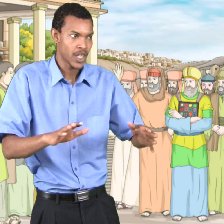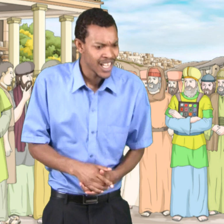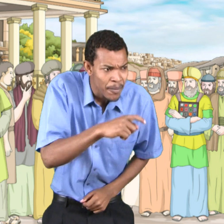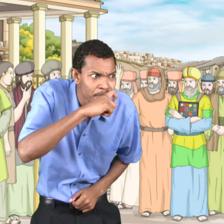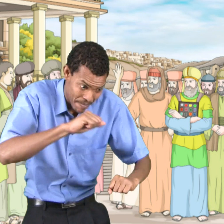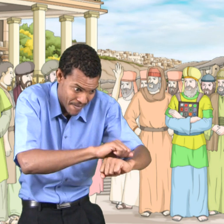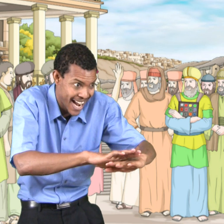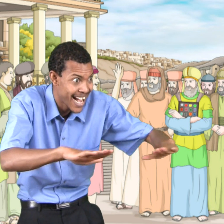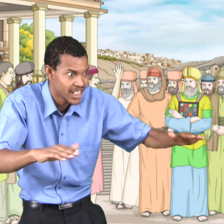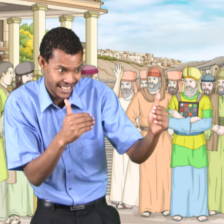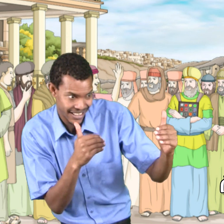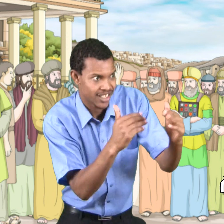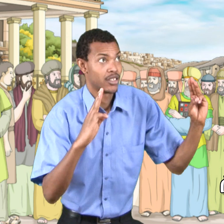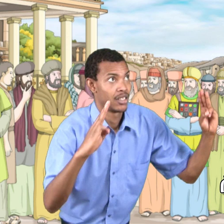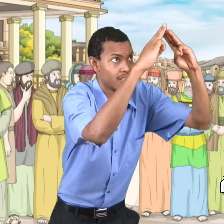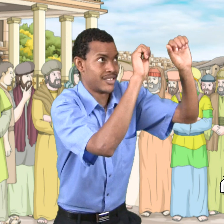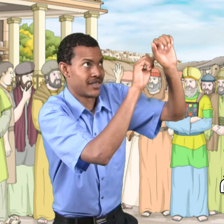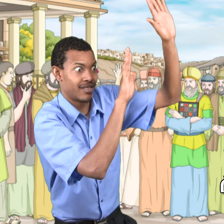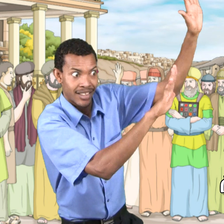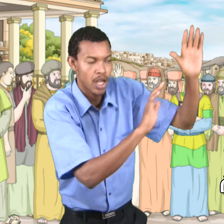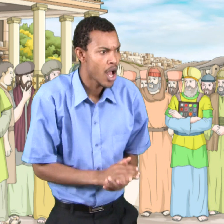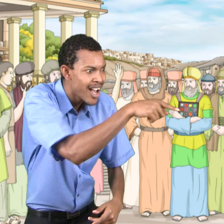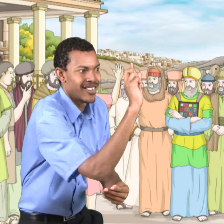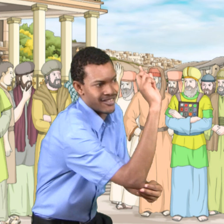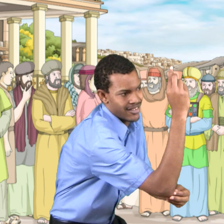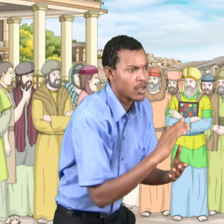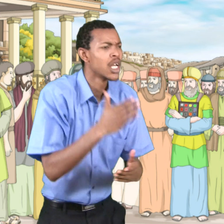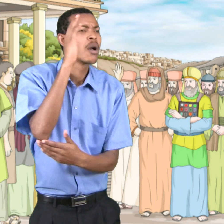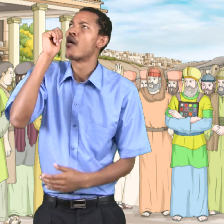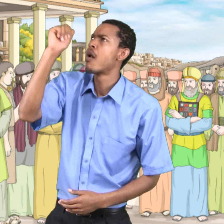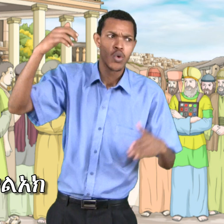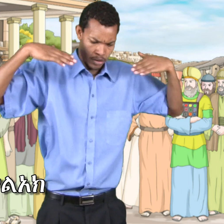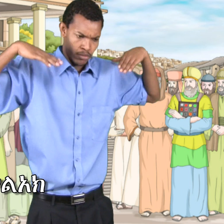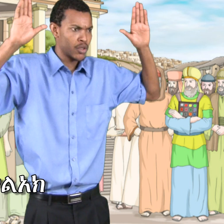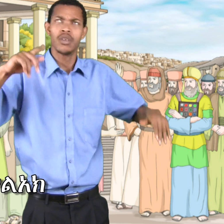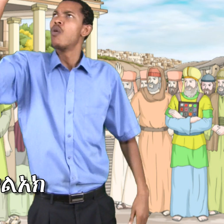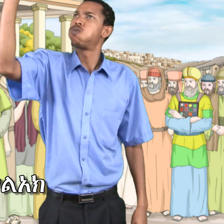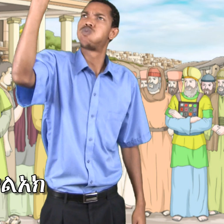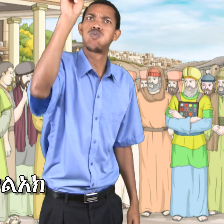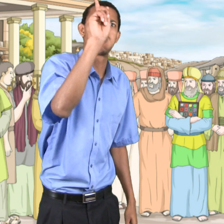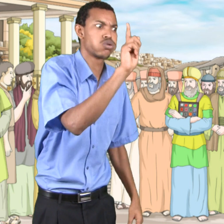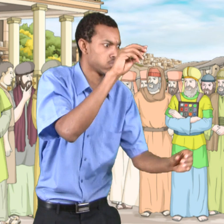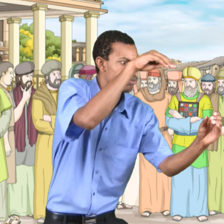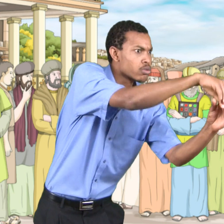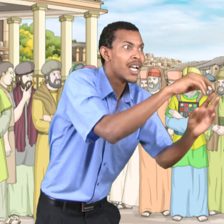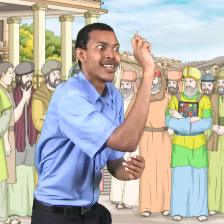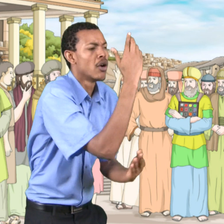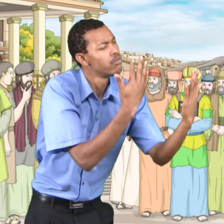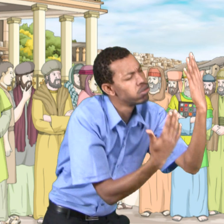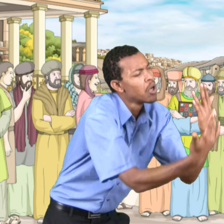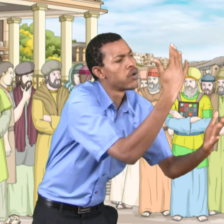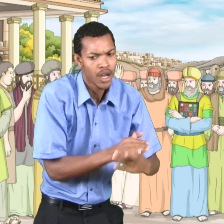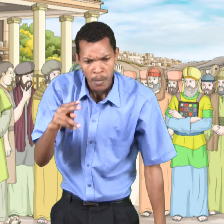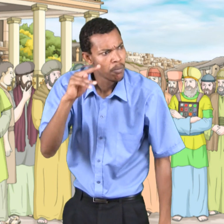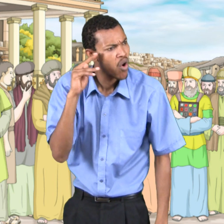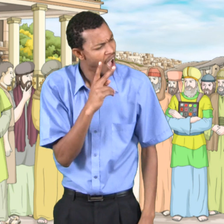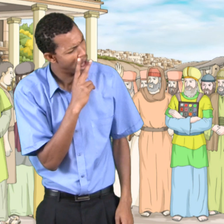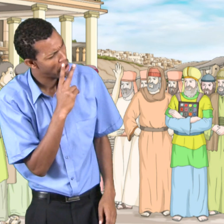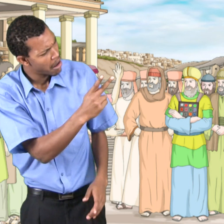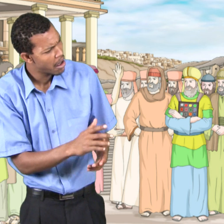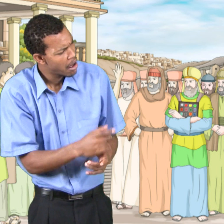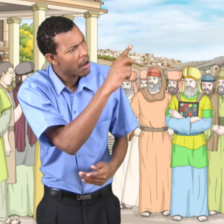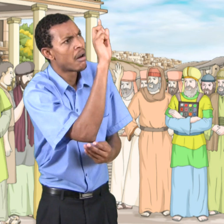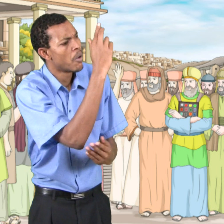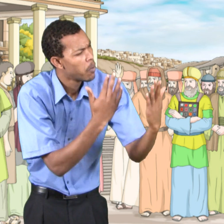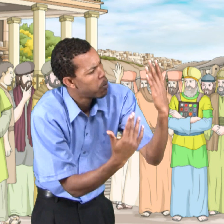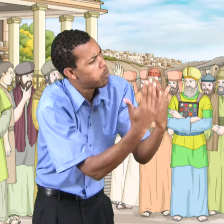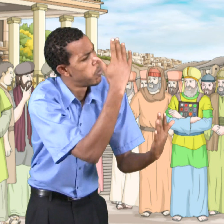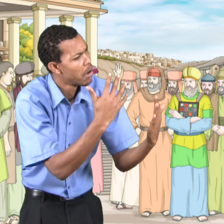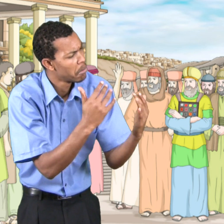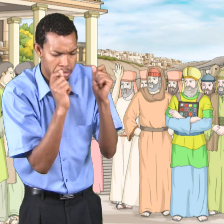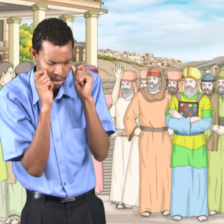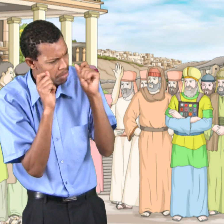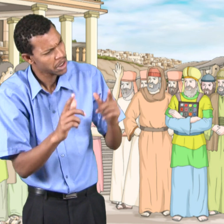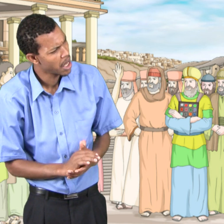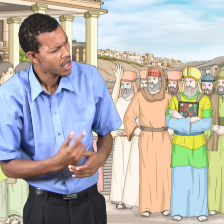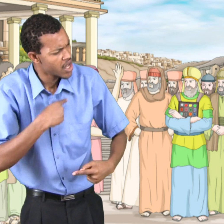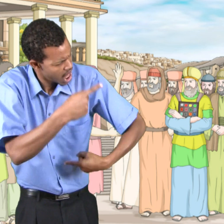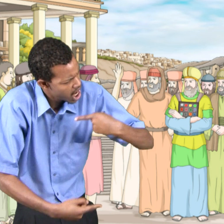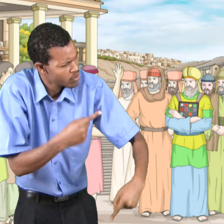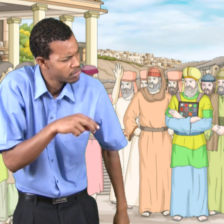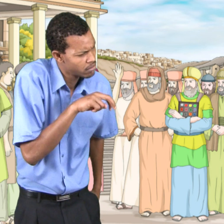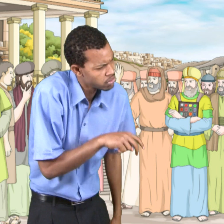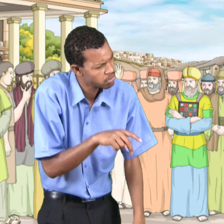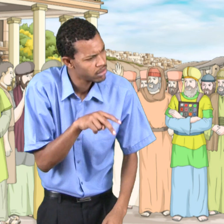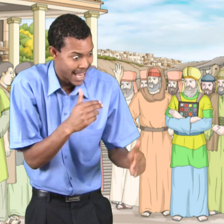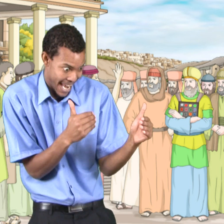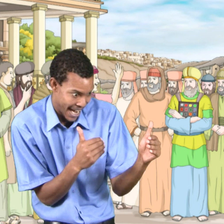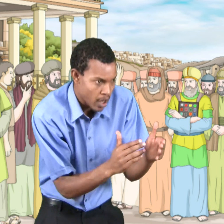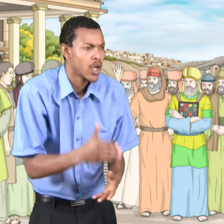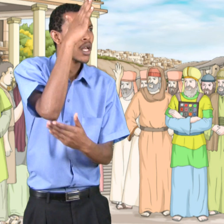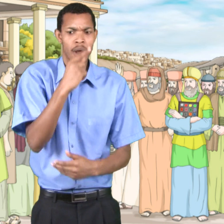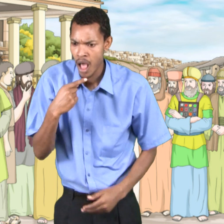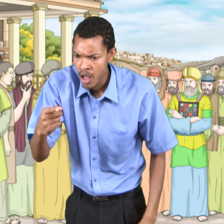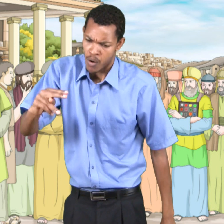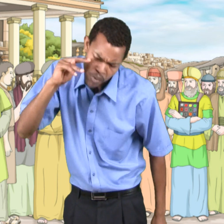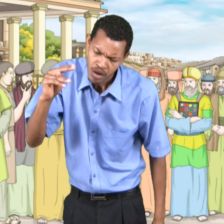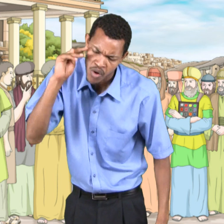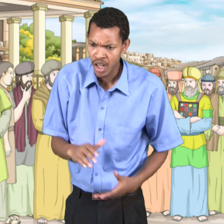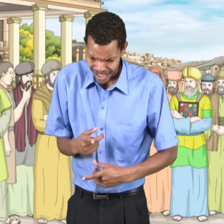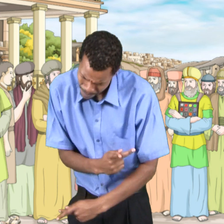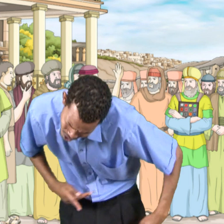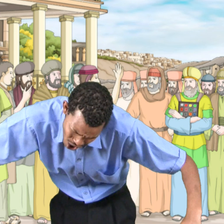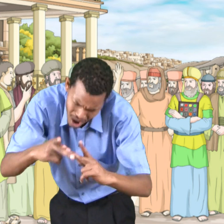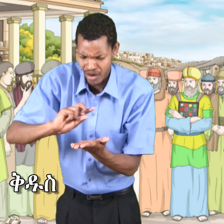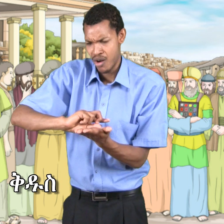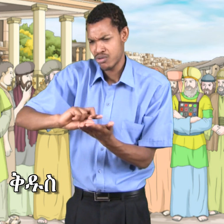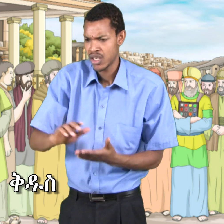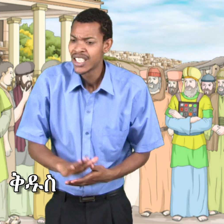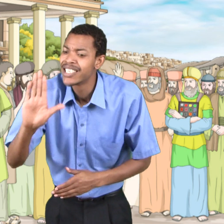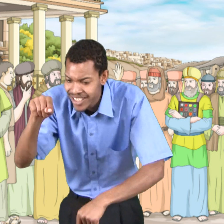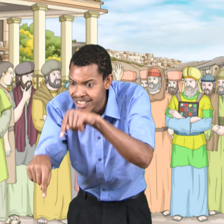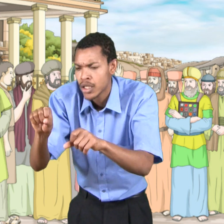After forty years had passed, an angel appeared to Moses in the flames of a burning bush in the desert near Mount Sinai.